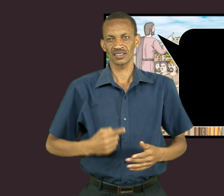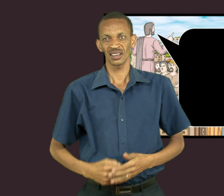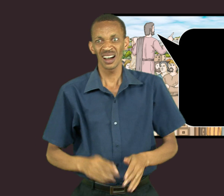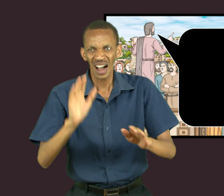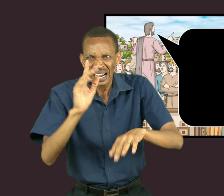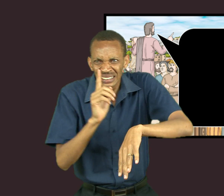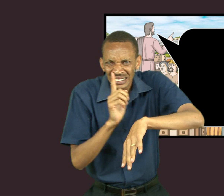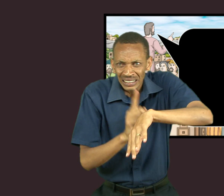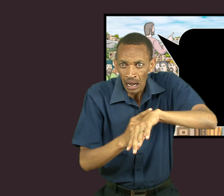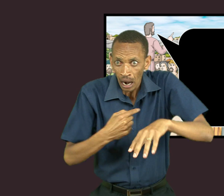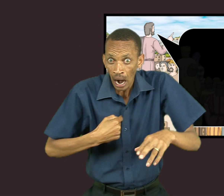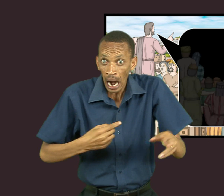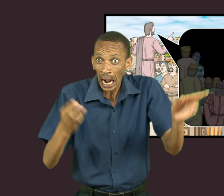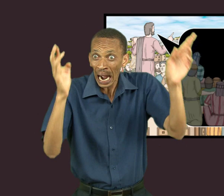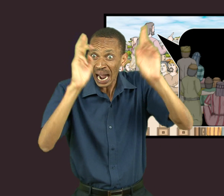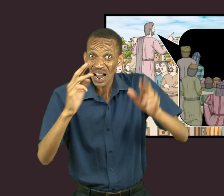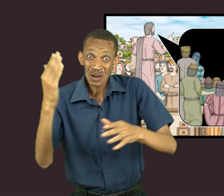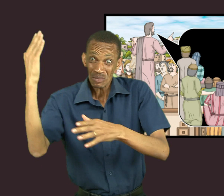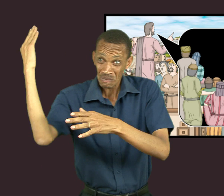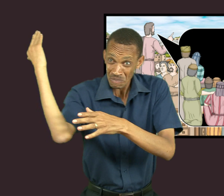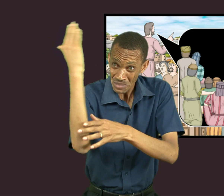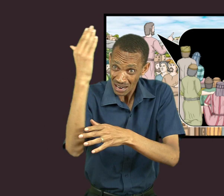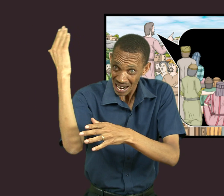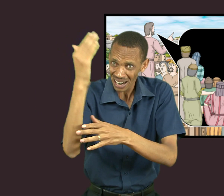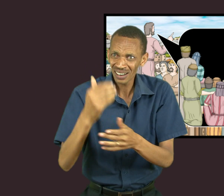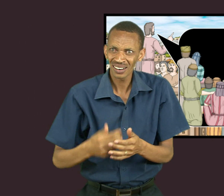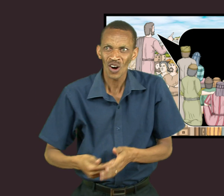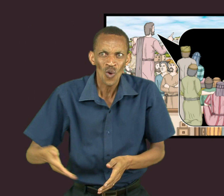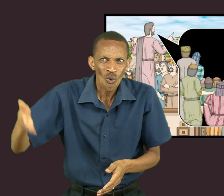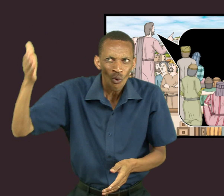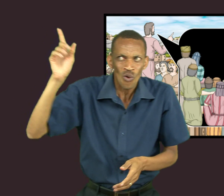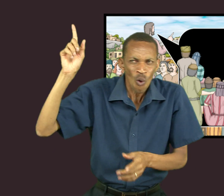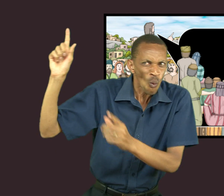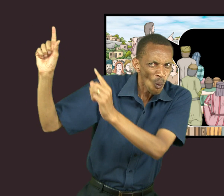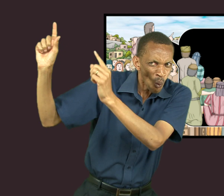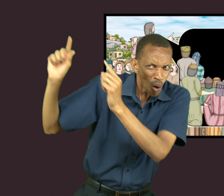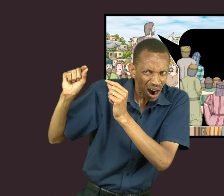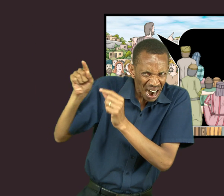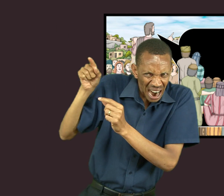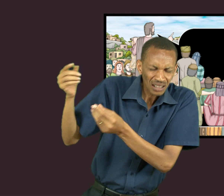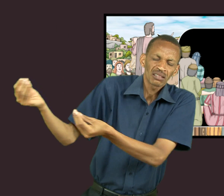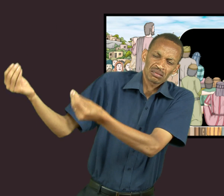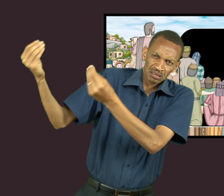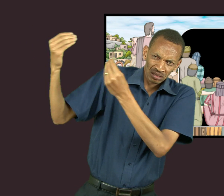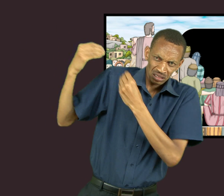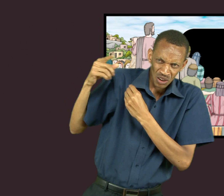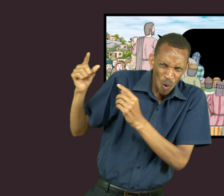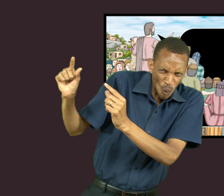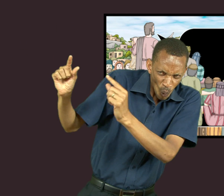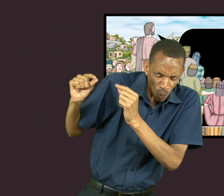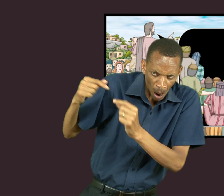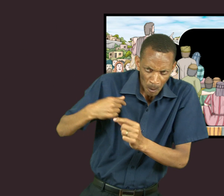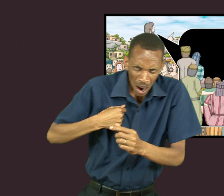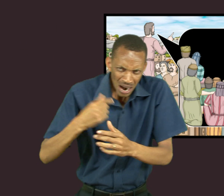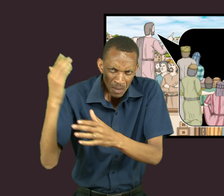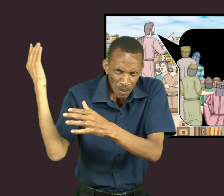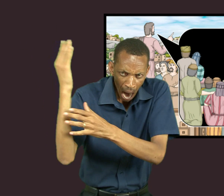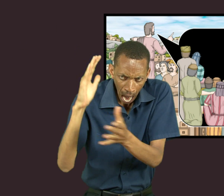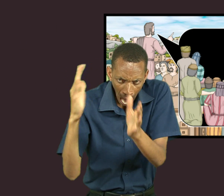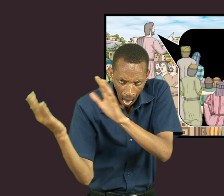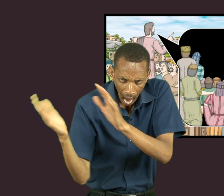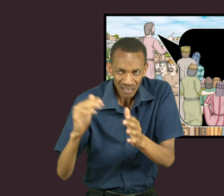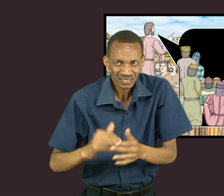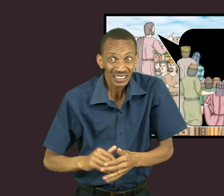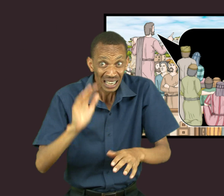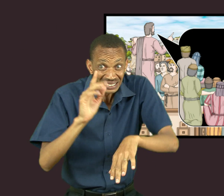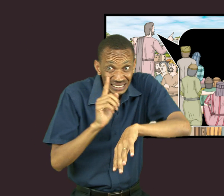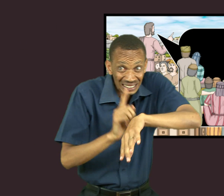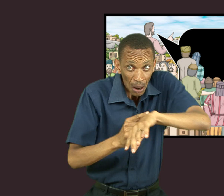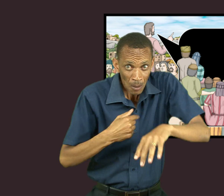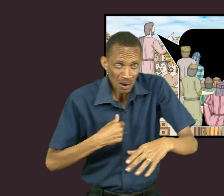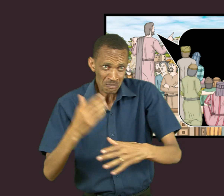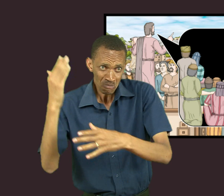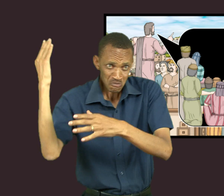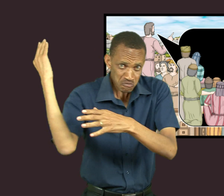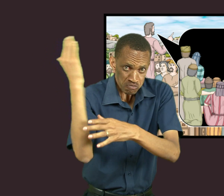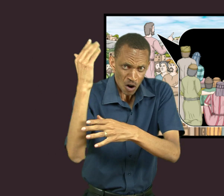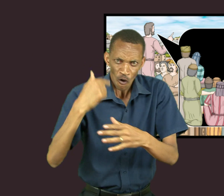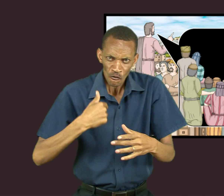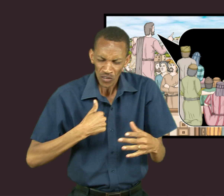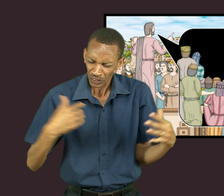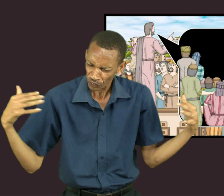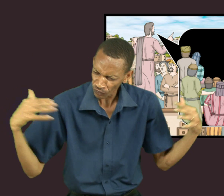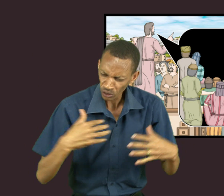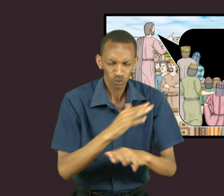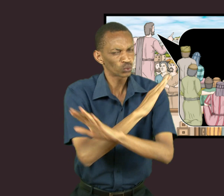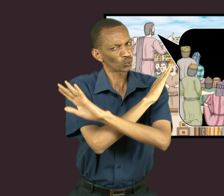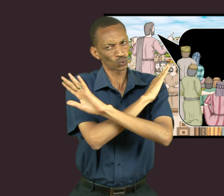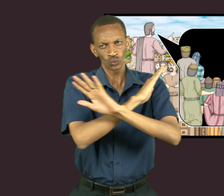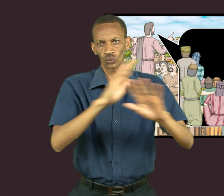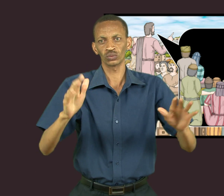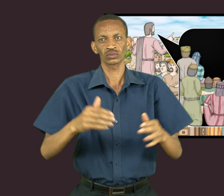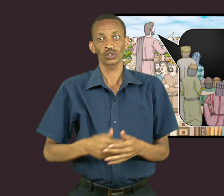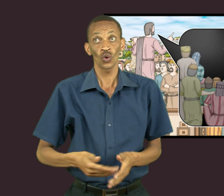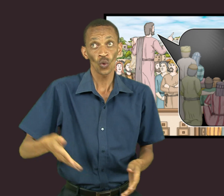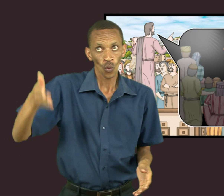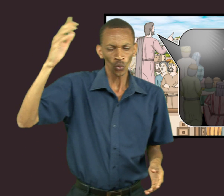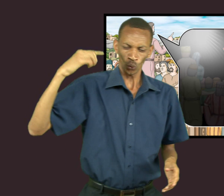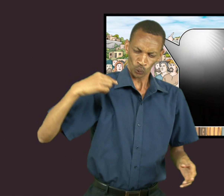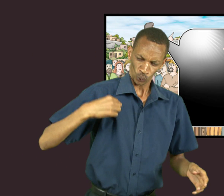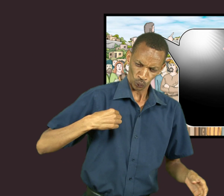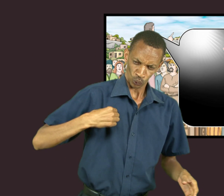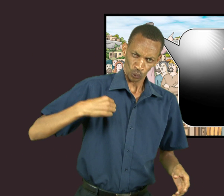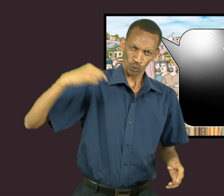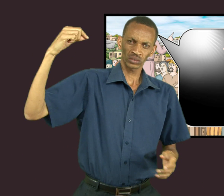To this end, stay alert with all perseverance in your prayers for all the saints.